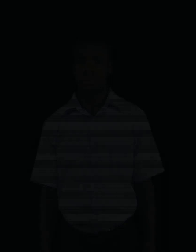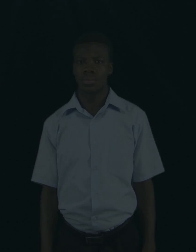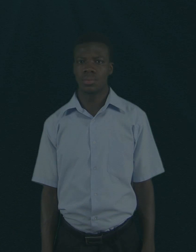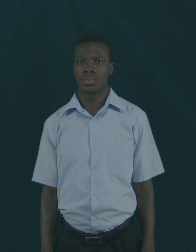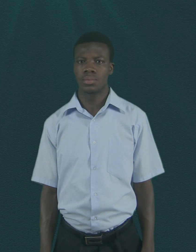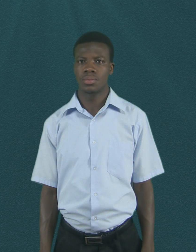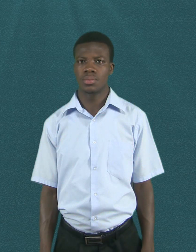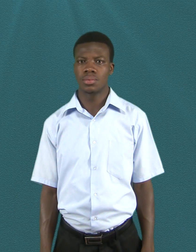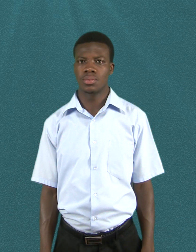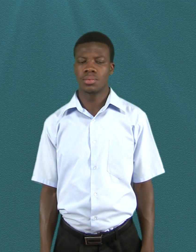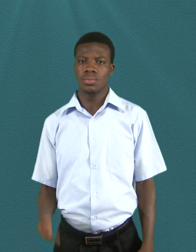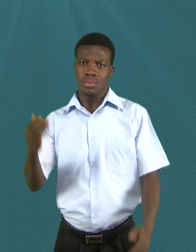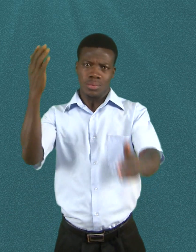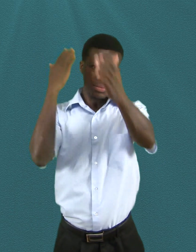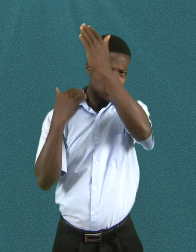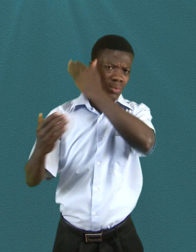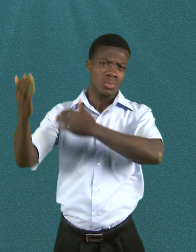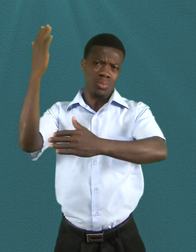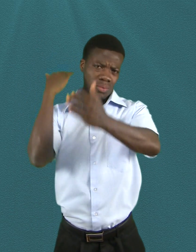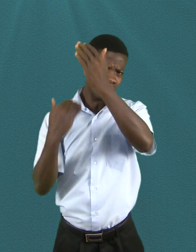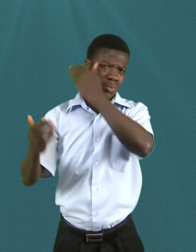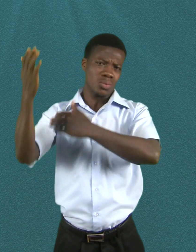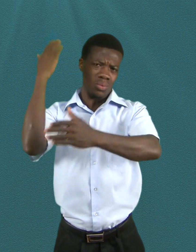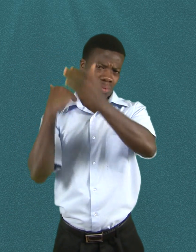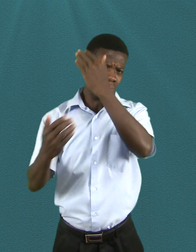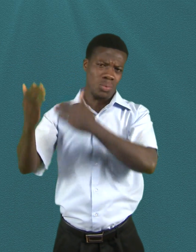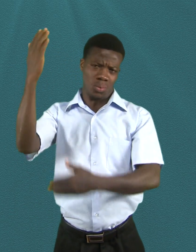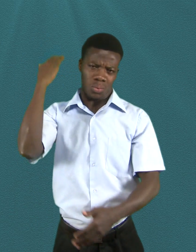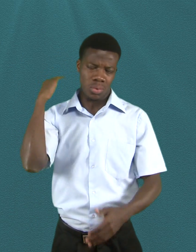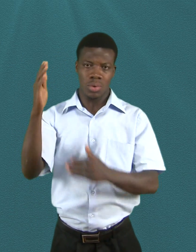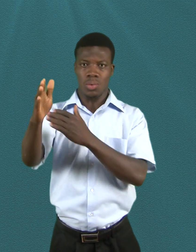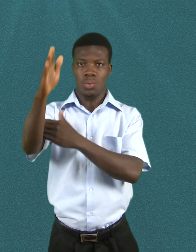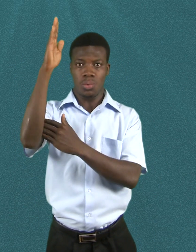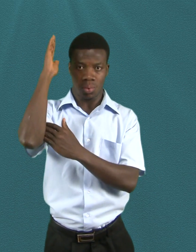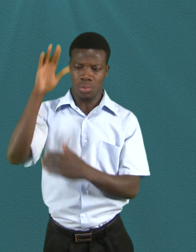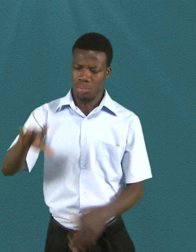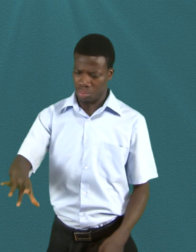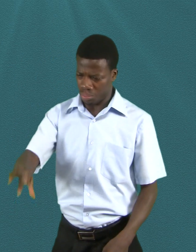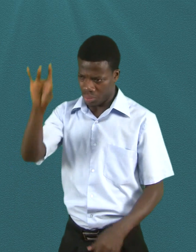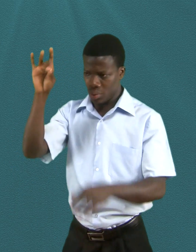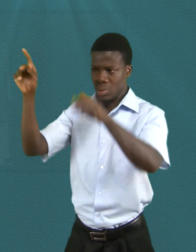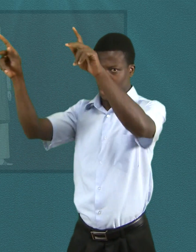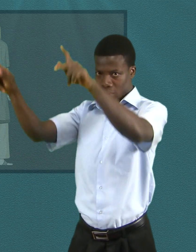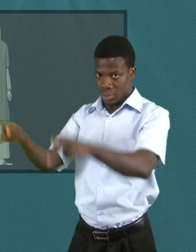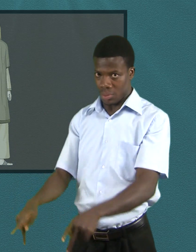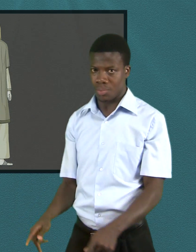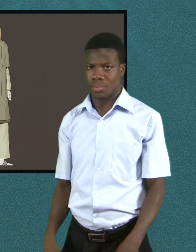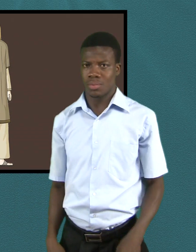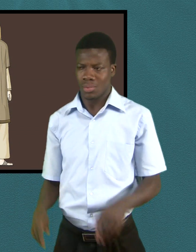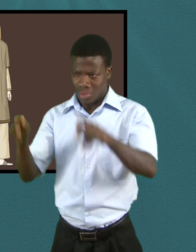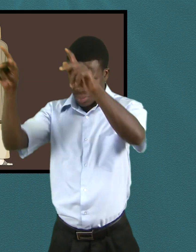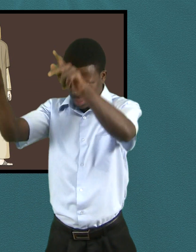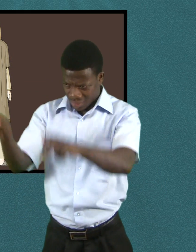In those days John the Baptist came, preaching in the wilderness of Judea and saying, “Repent, for the kingdom of heaven is near.”